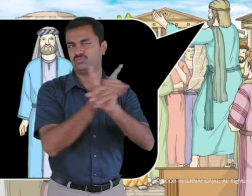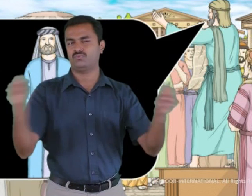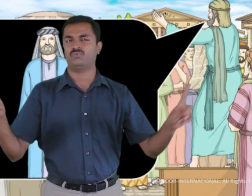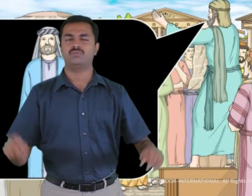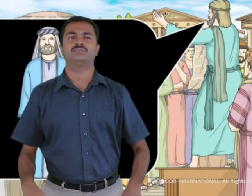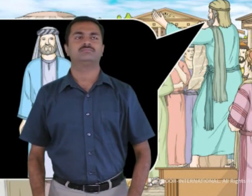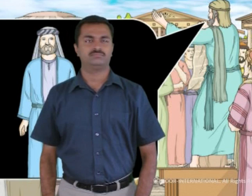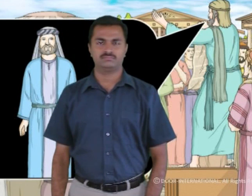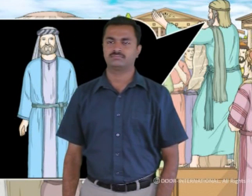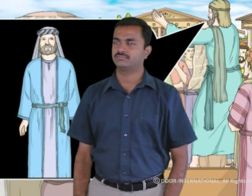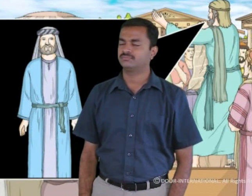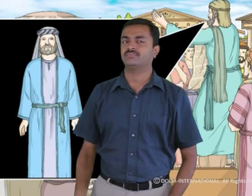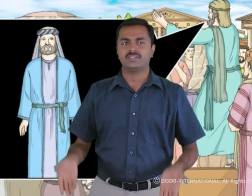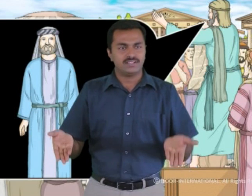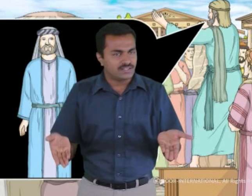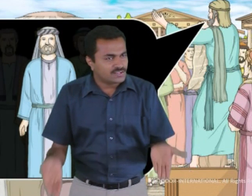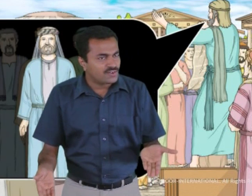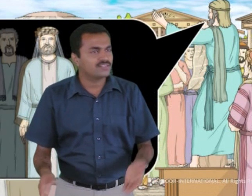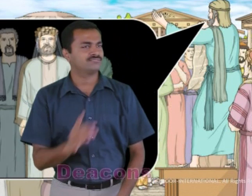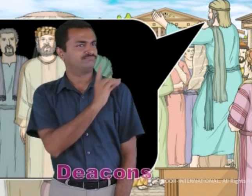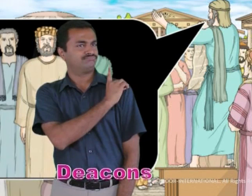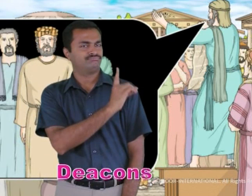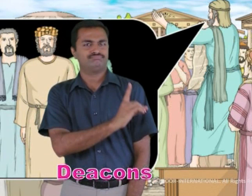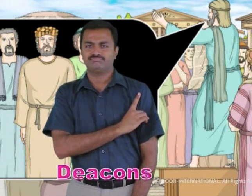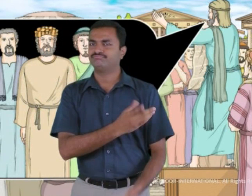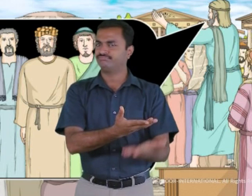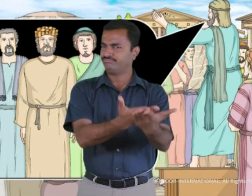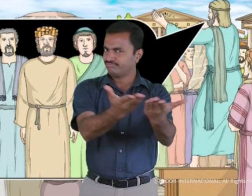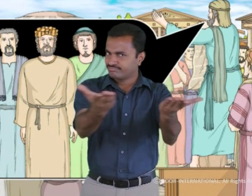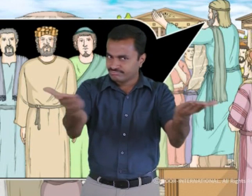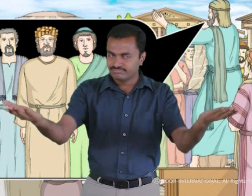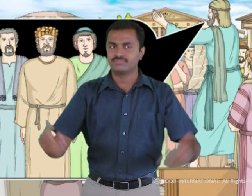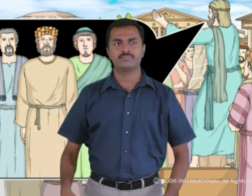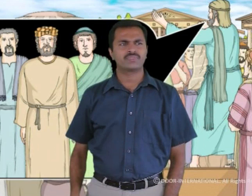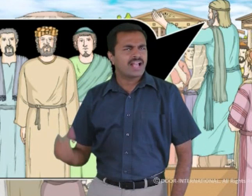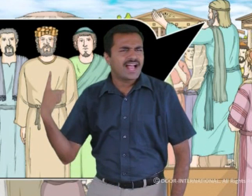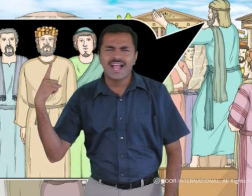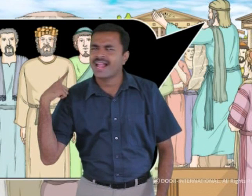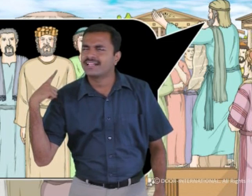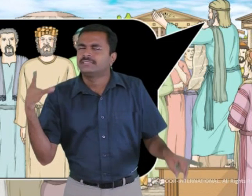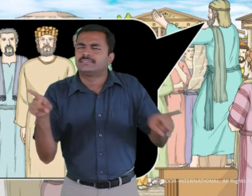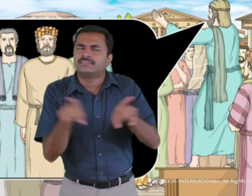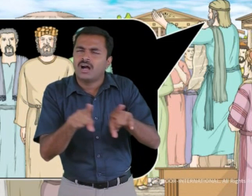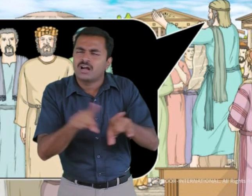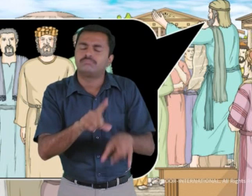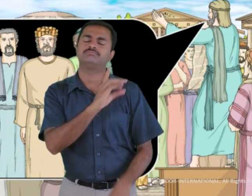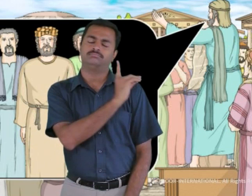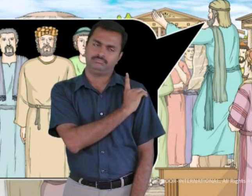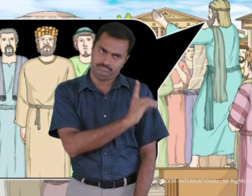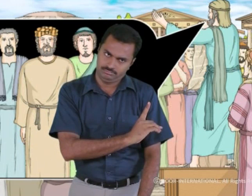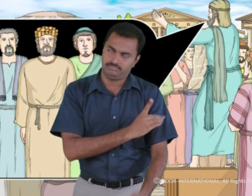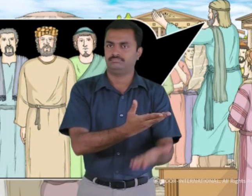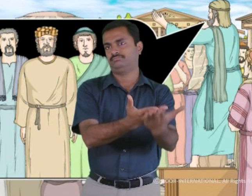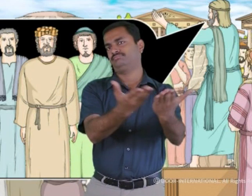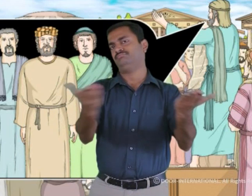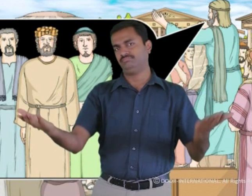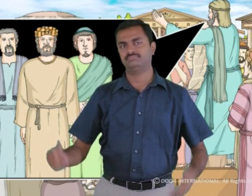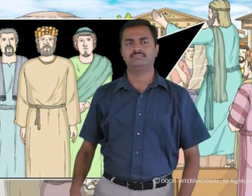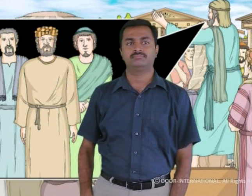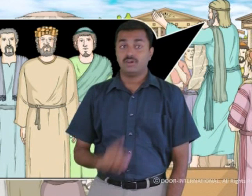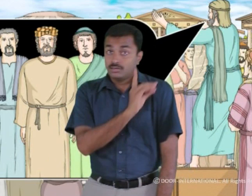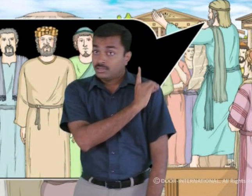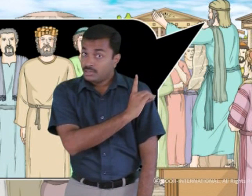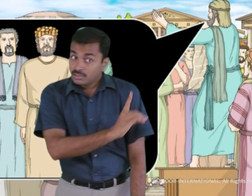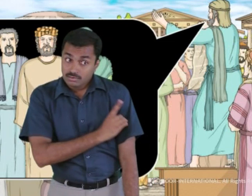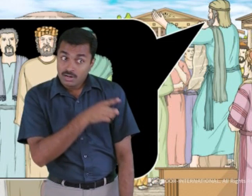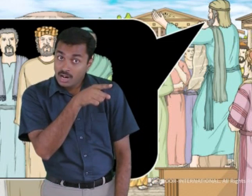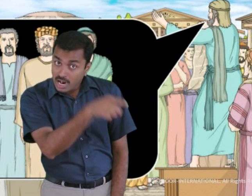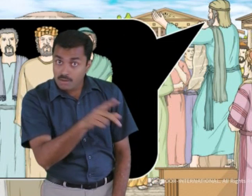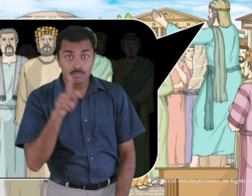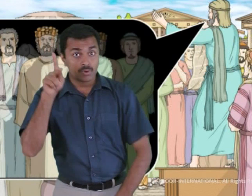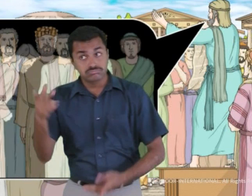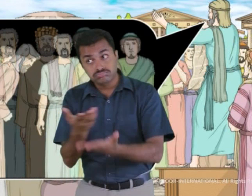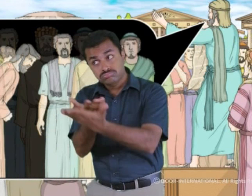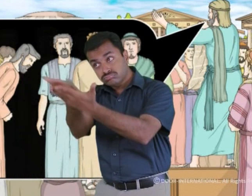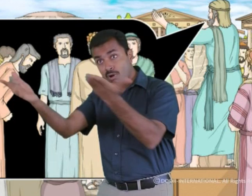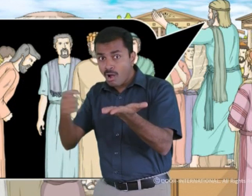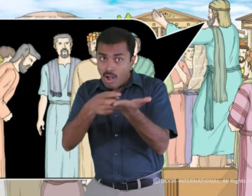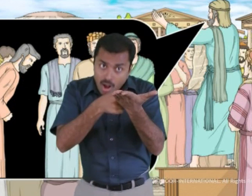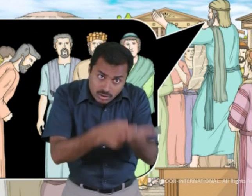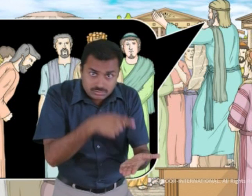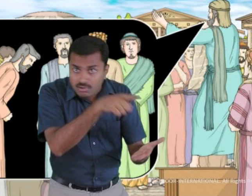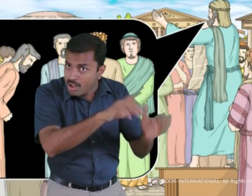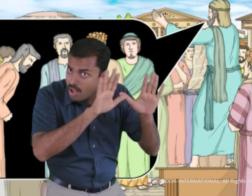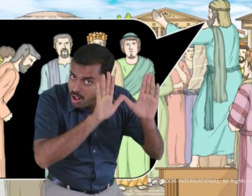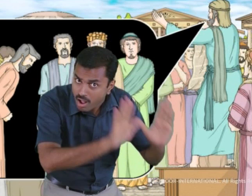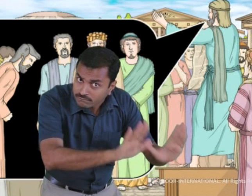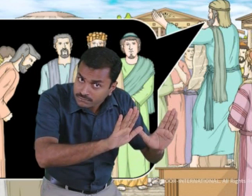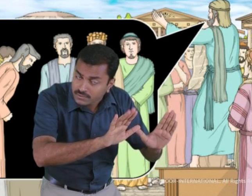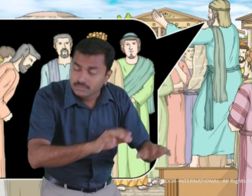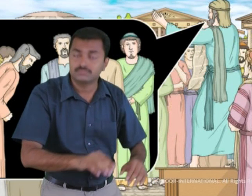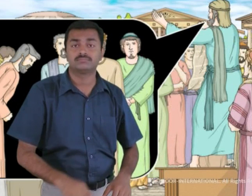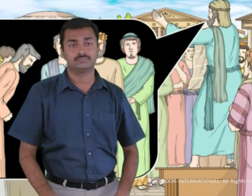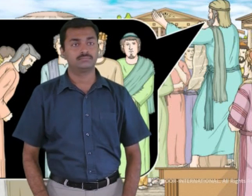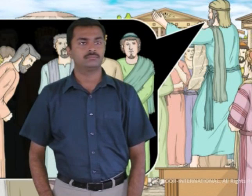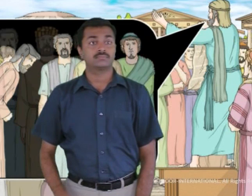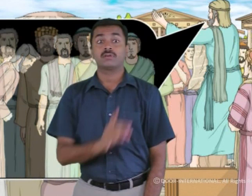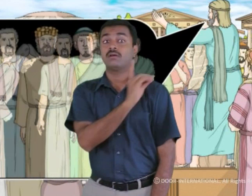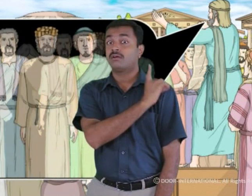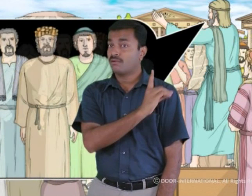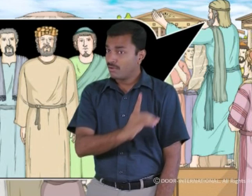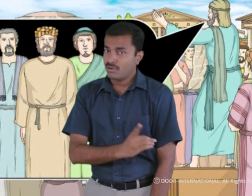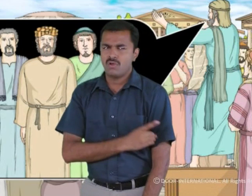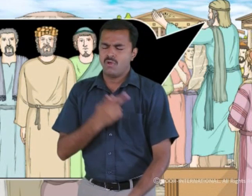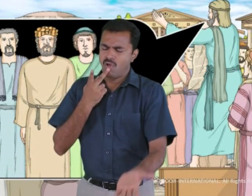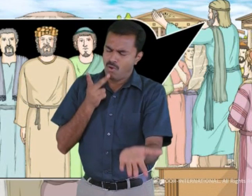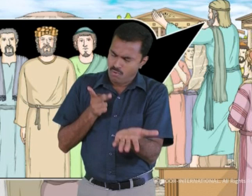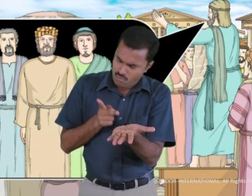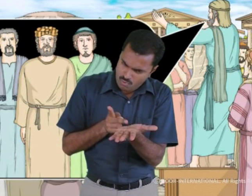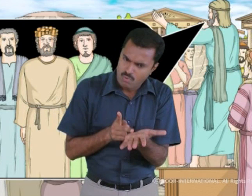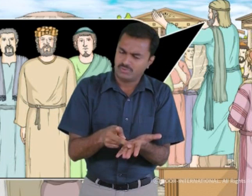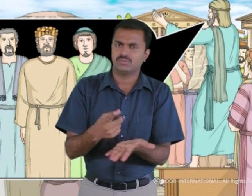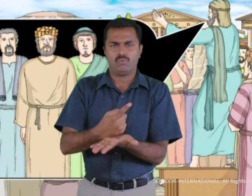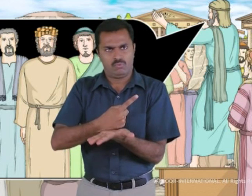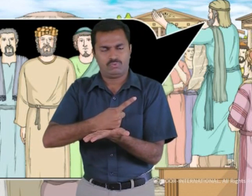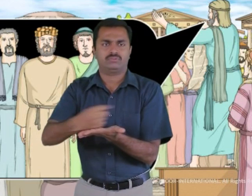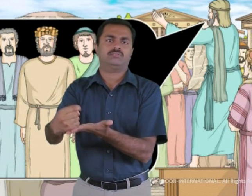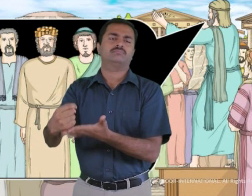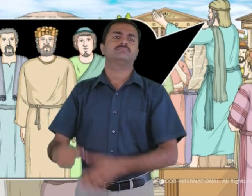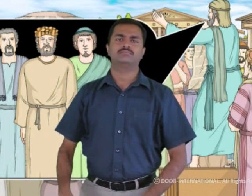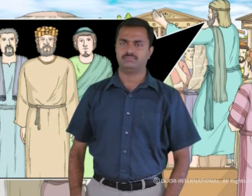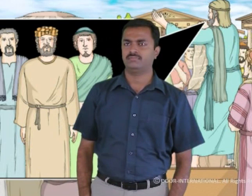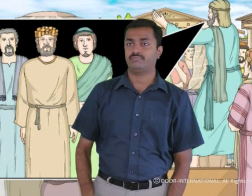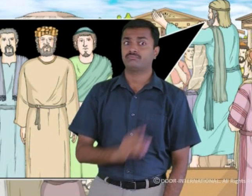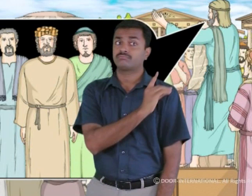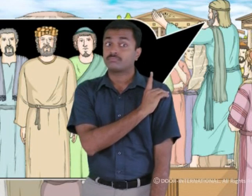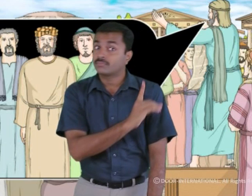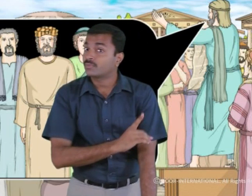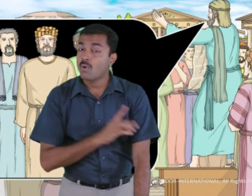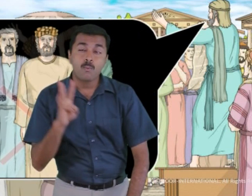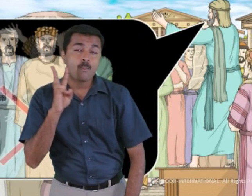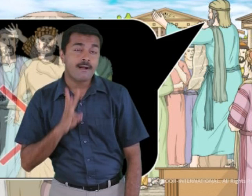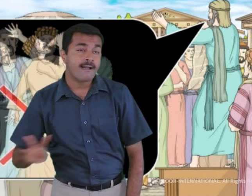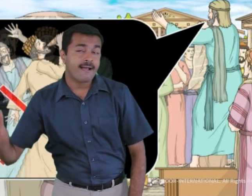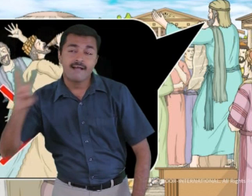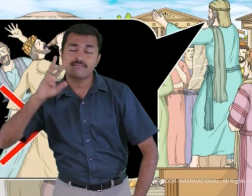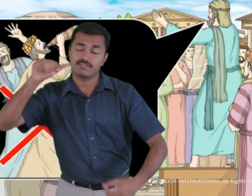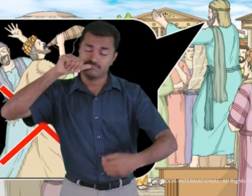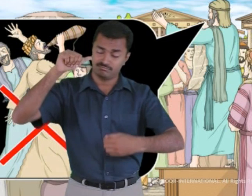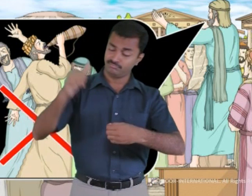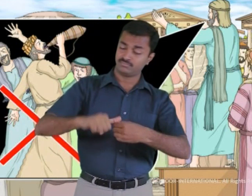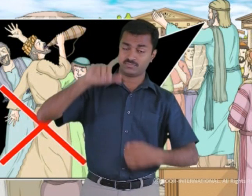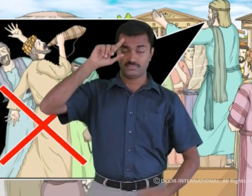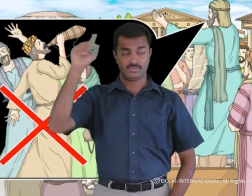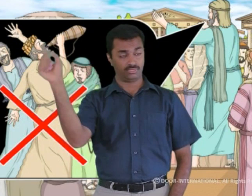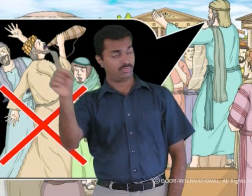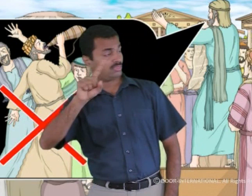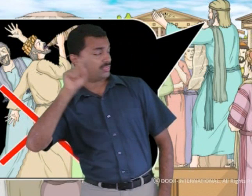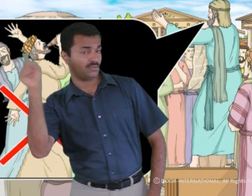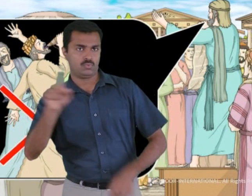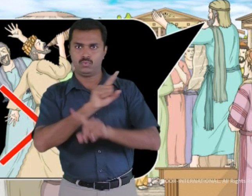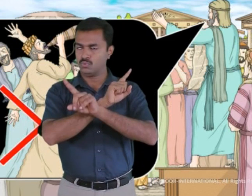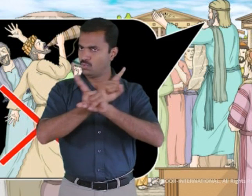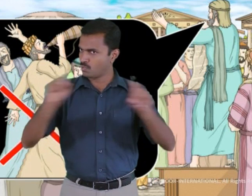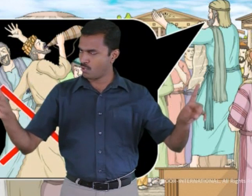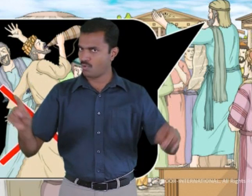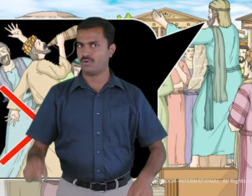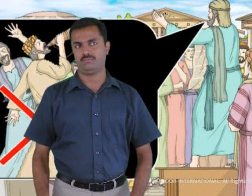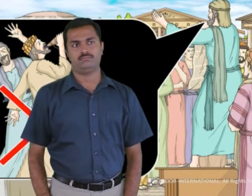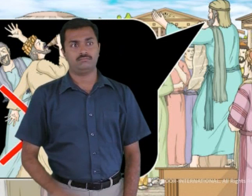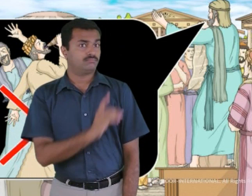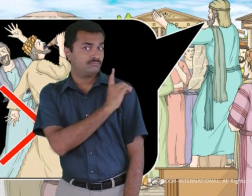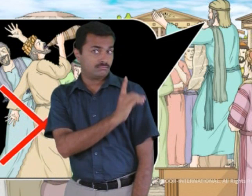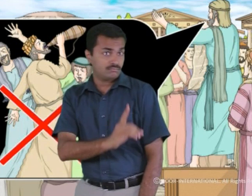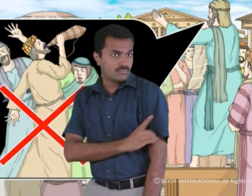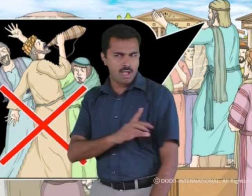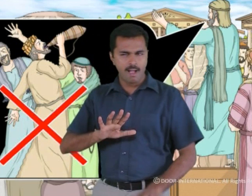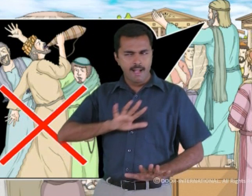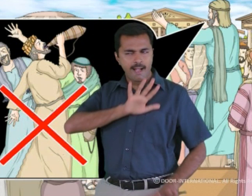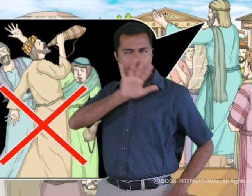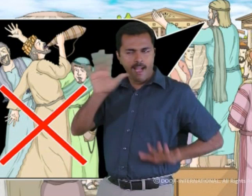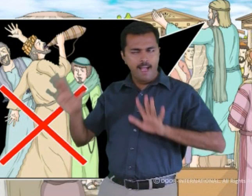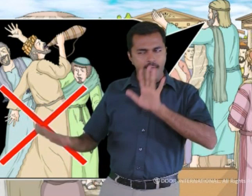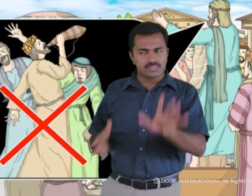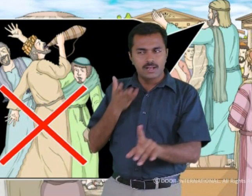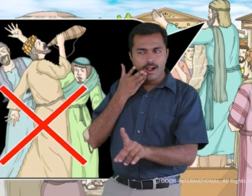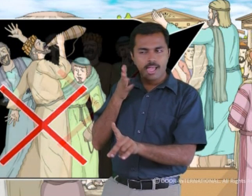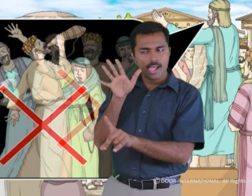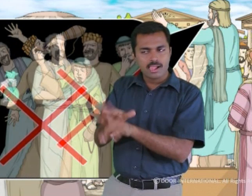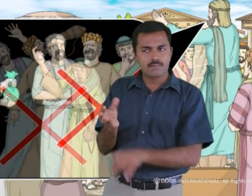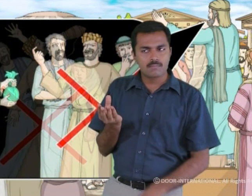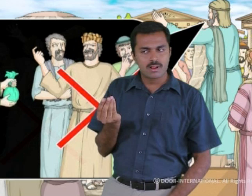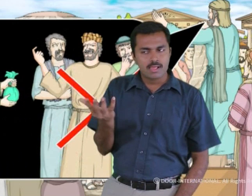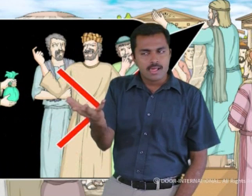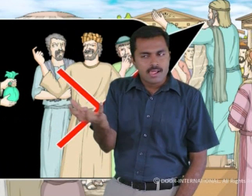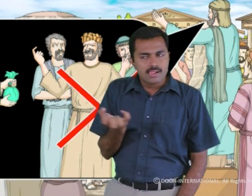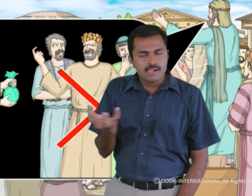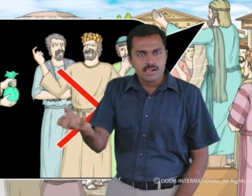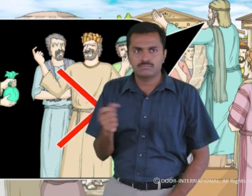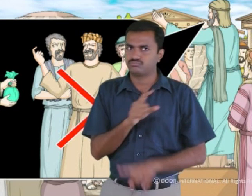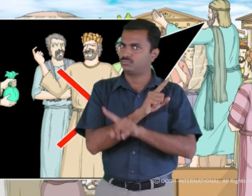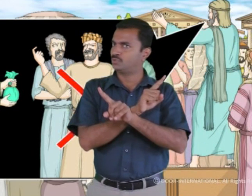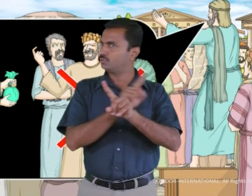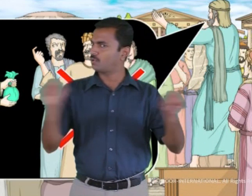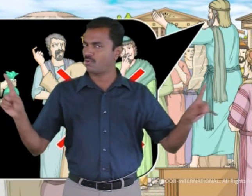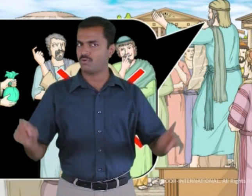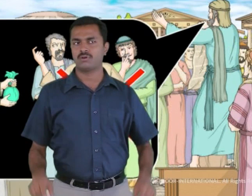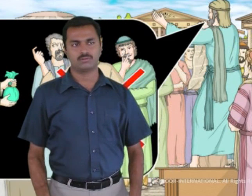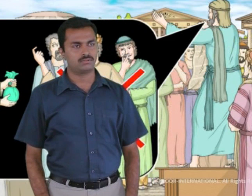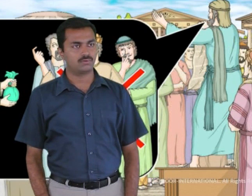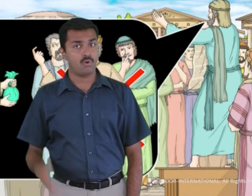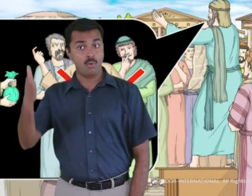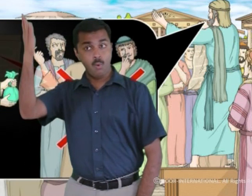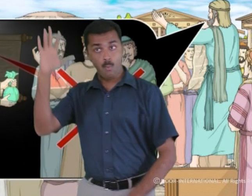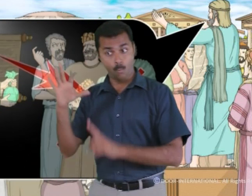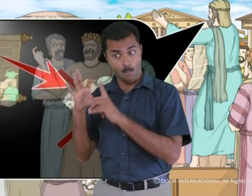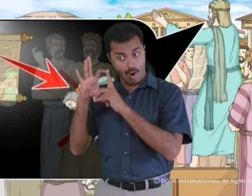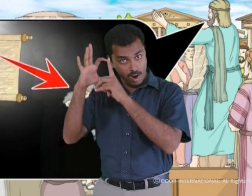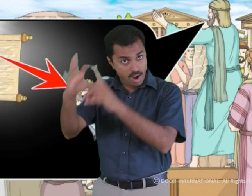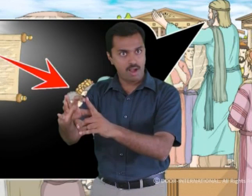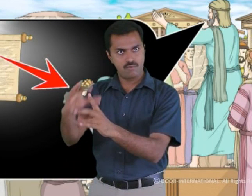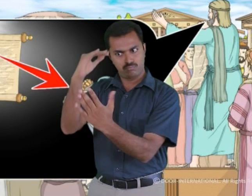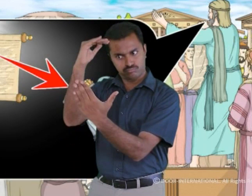Deacons likewise must be dignified, not double-tongued or given to much wine or greedy for money.